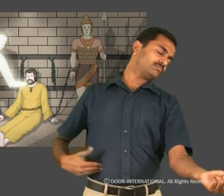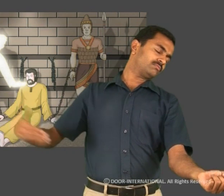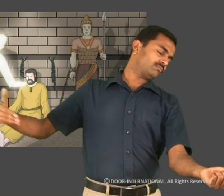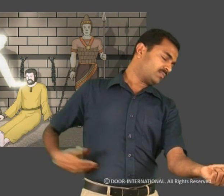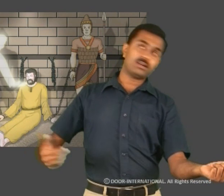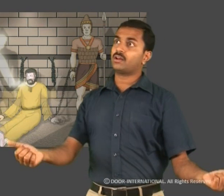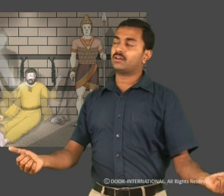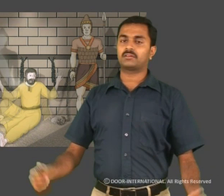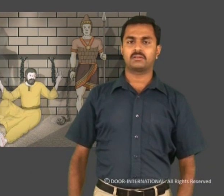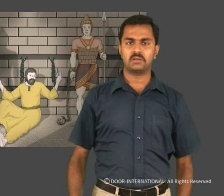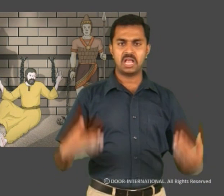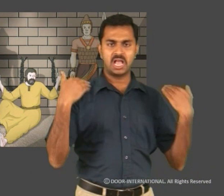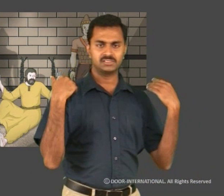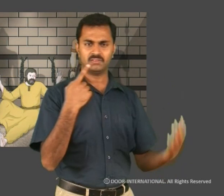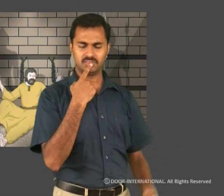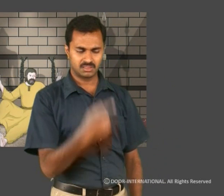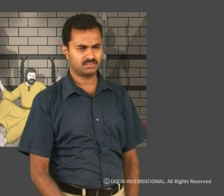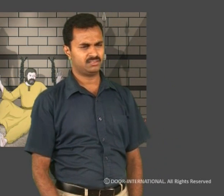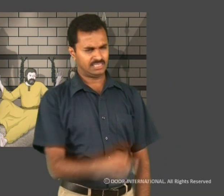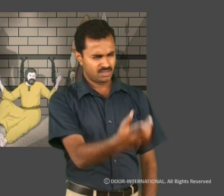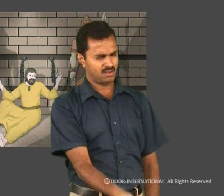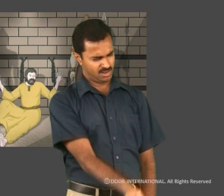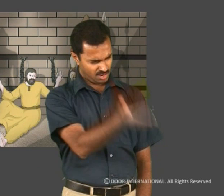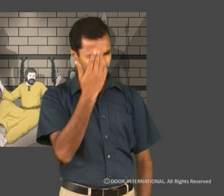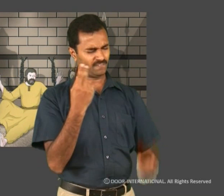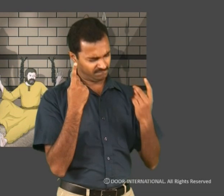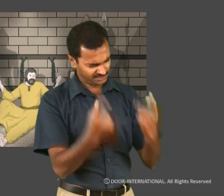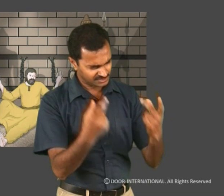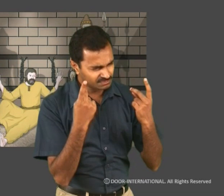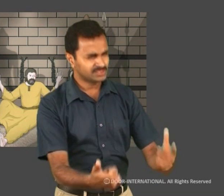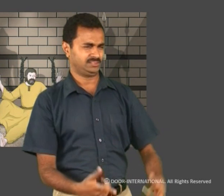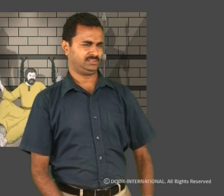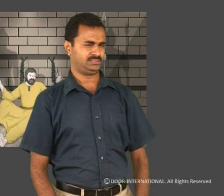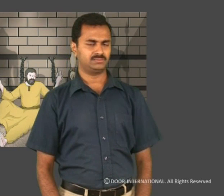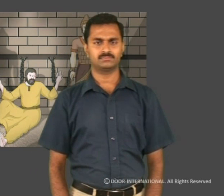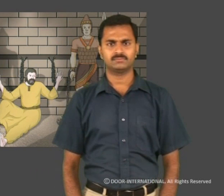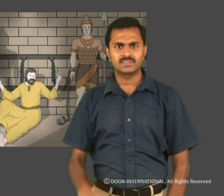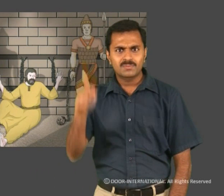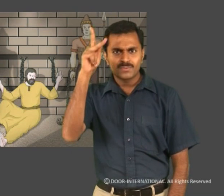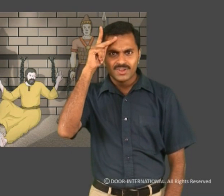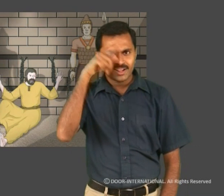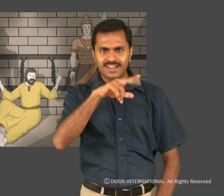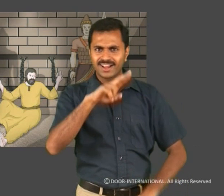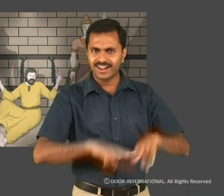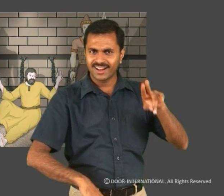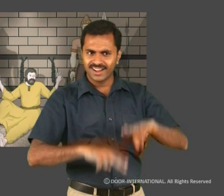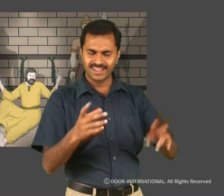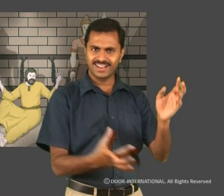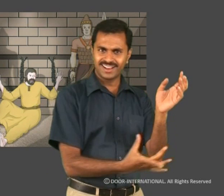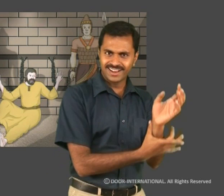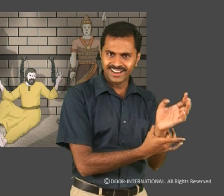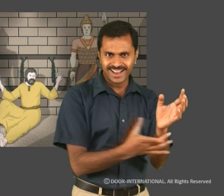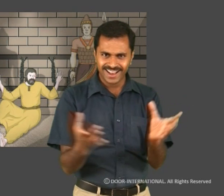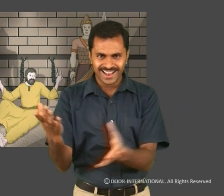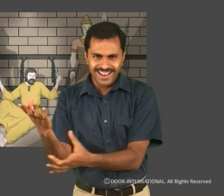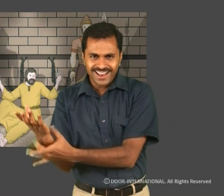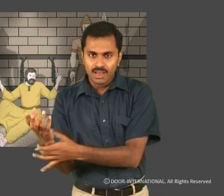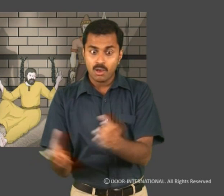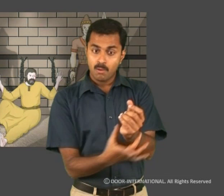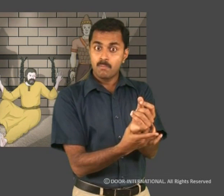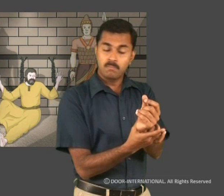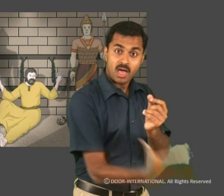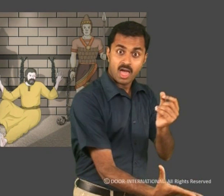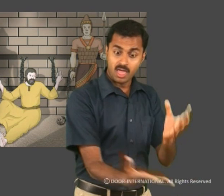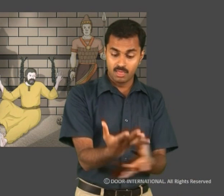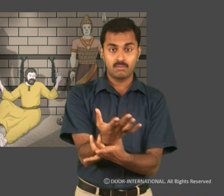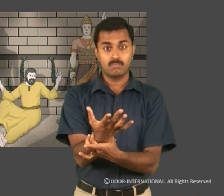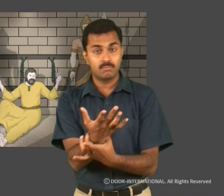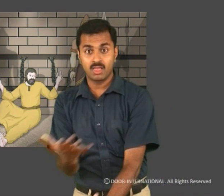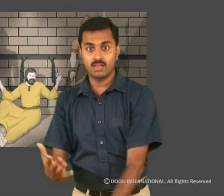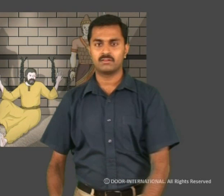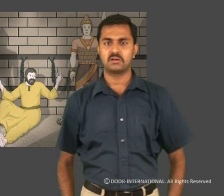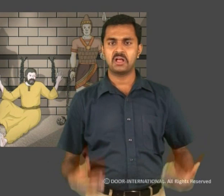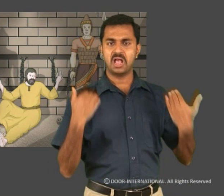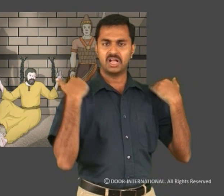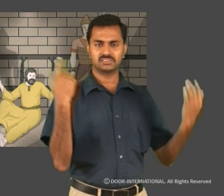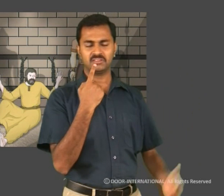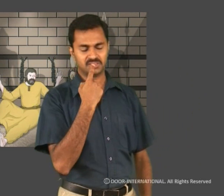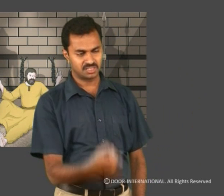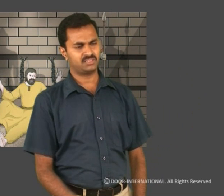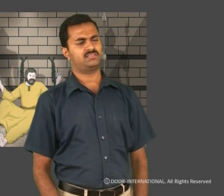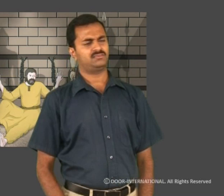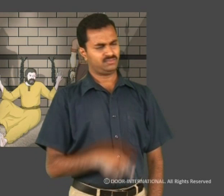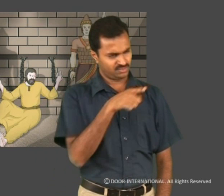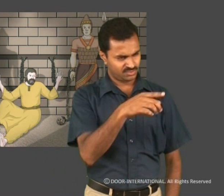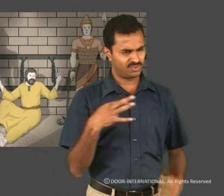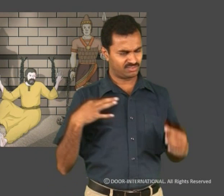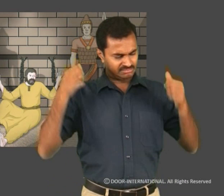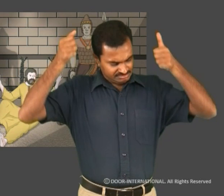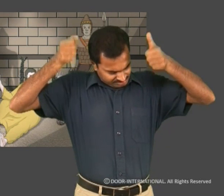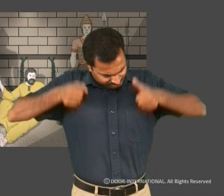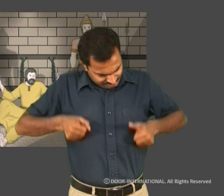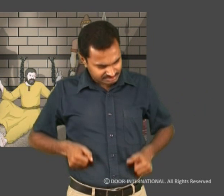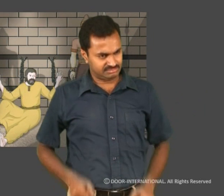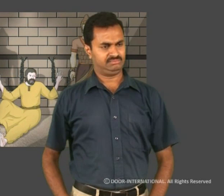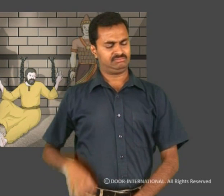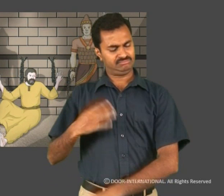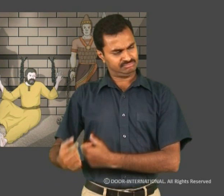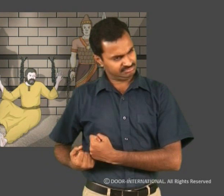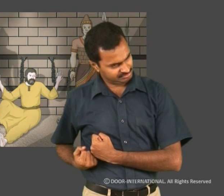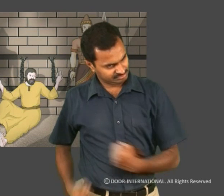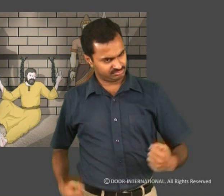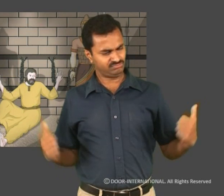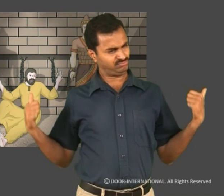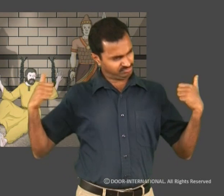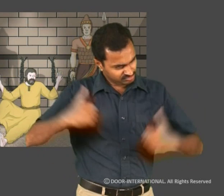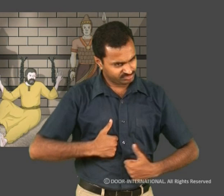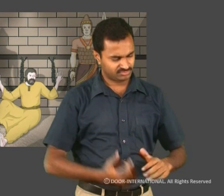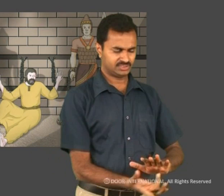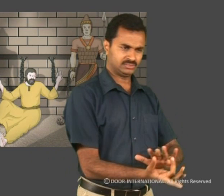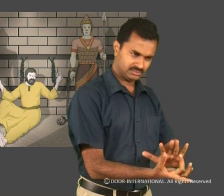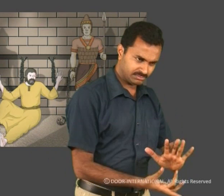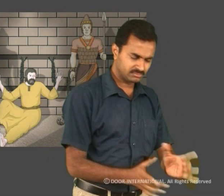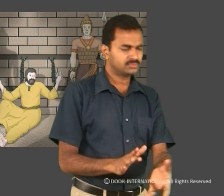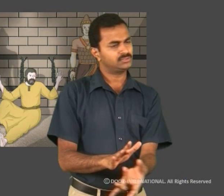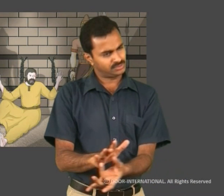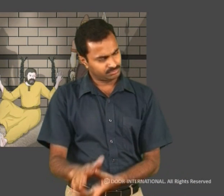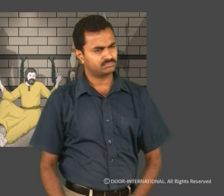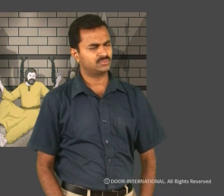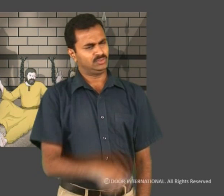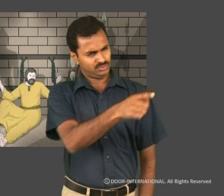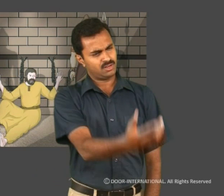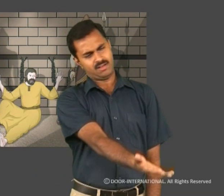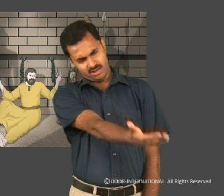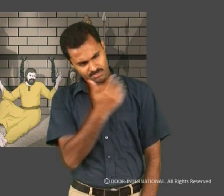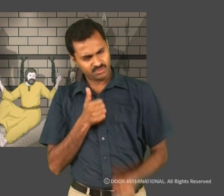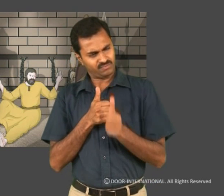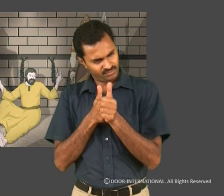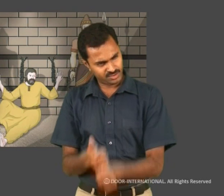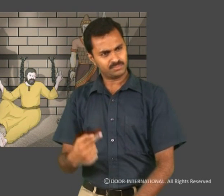And the chains fell off his wrists. “Get dressed and put on your sandals,” said the angel.